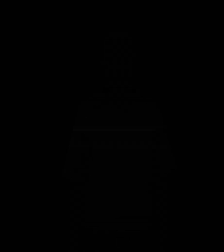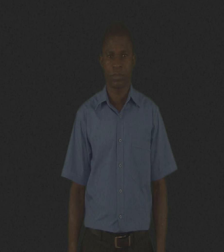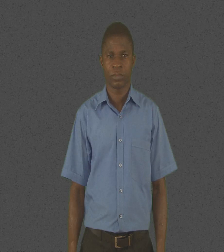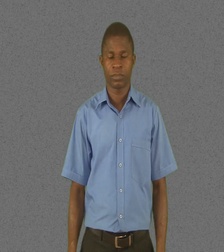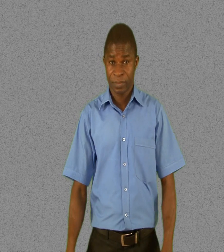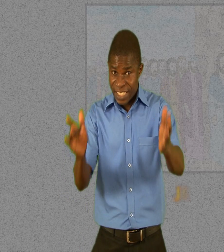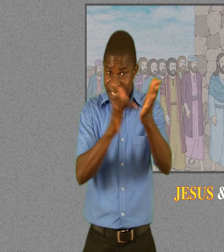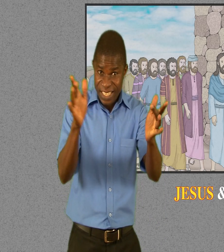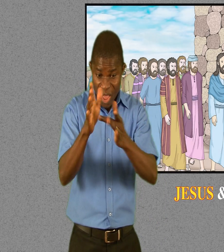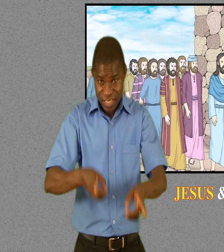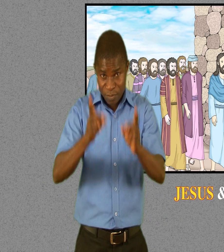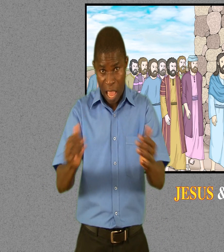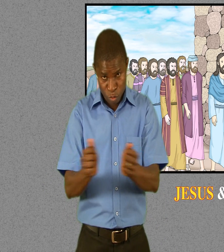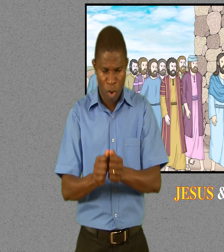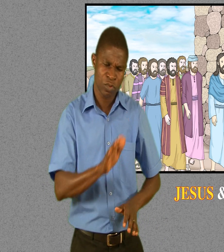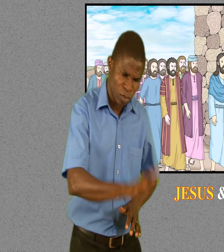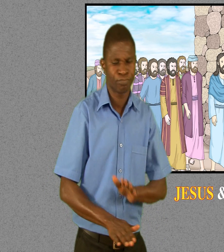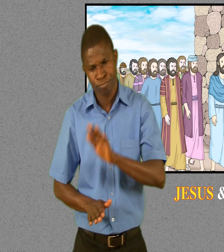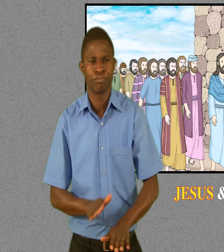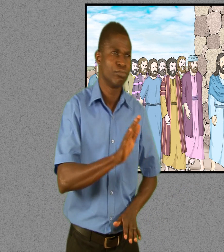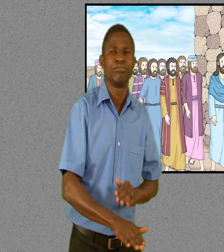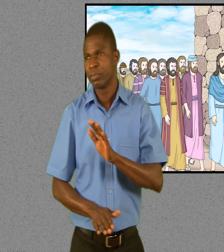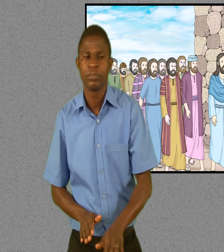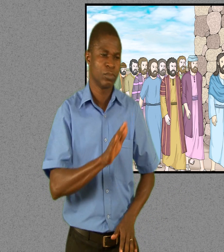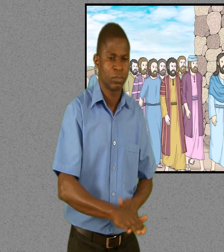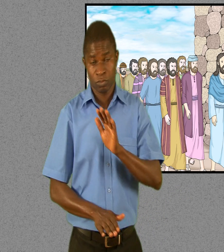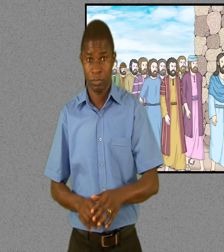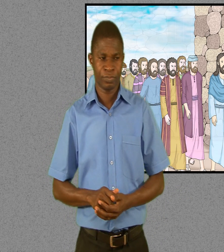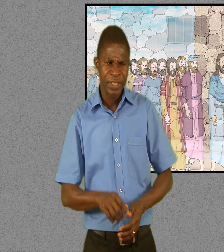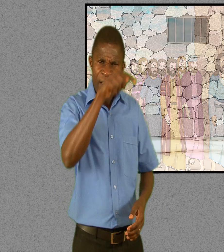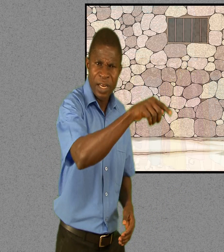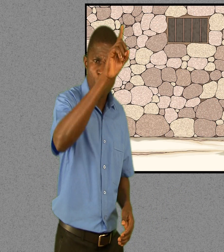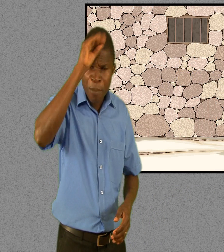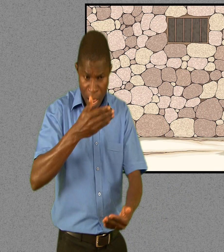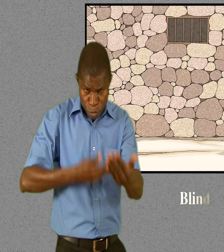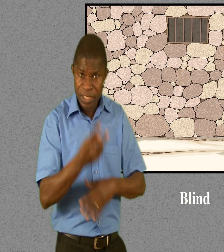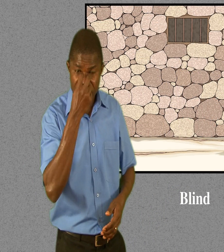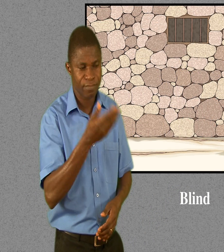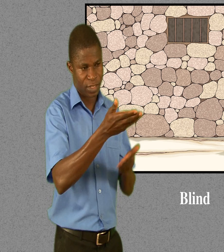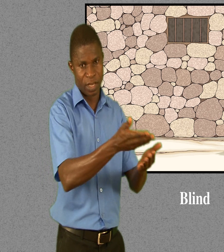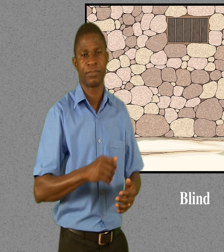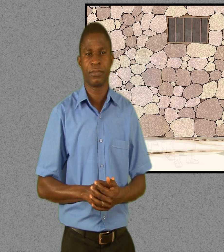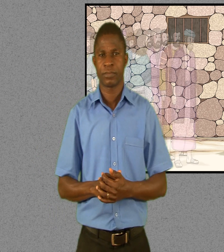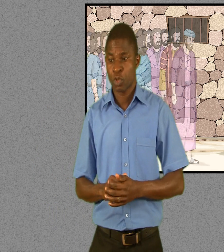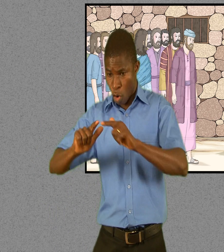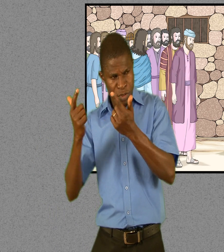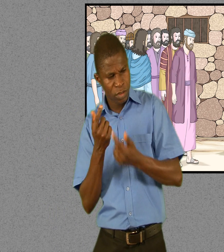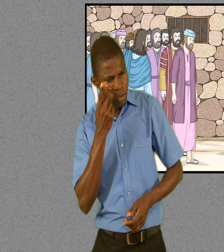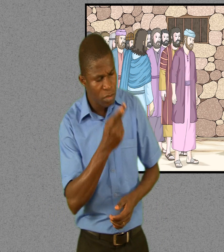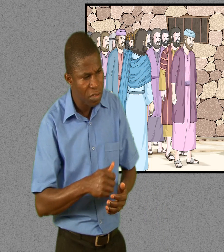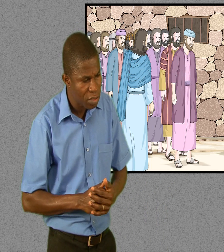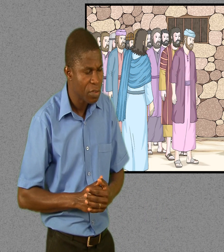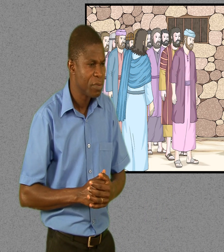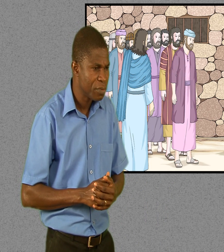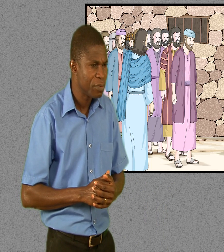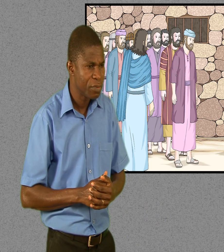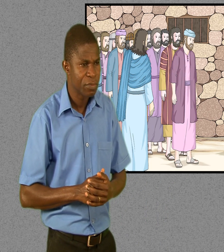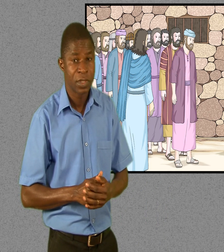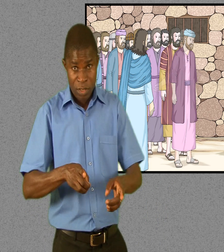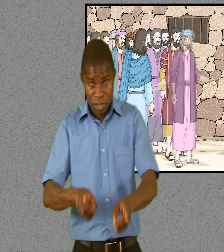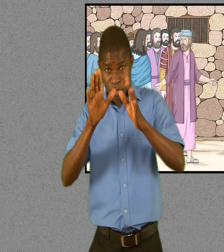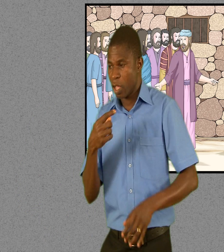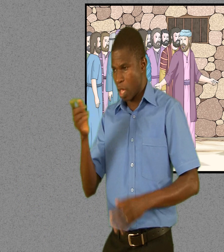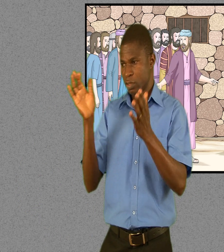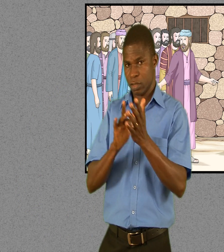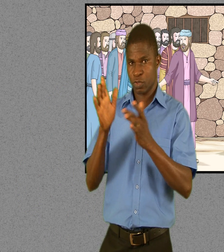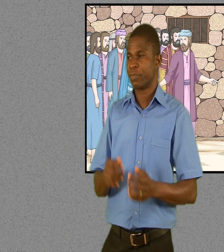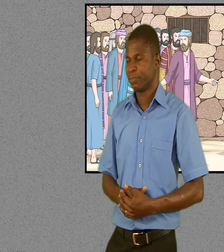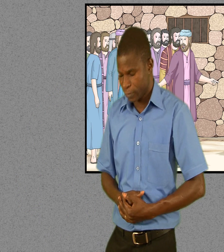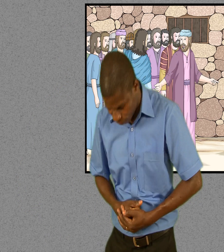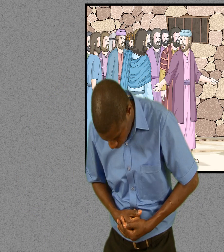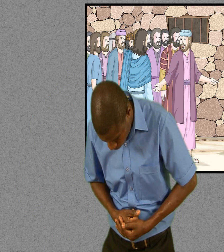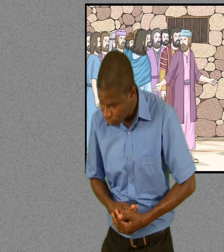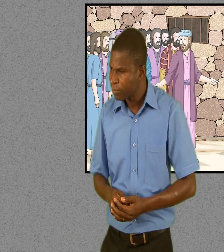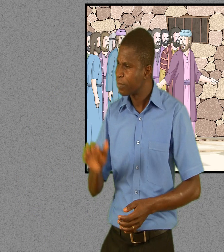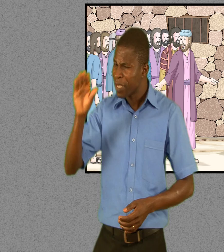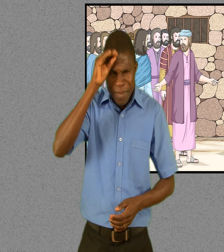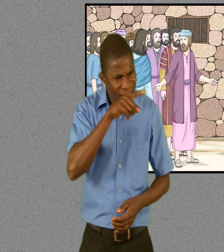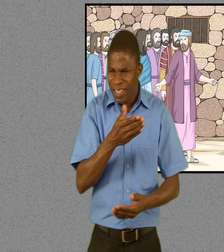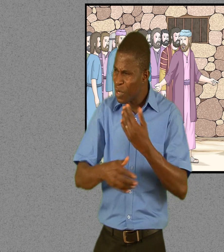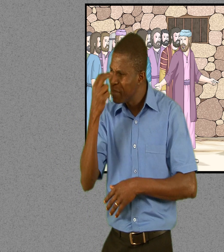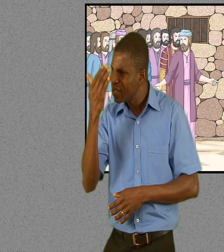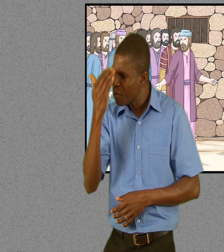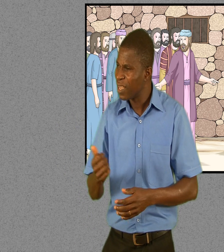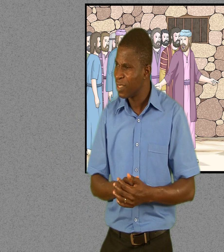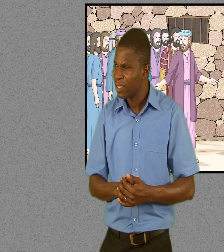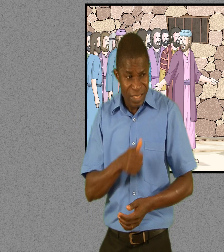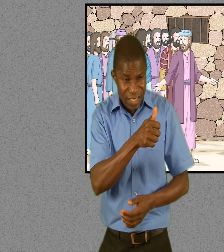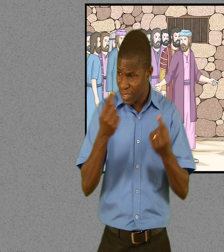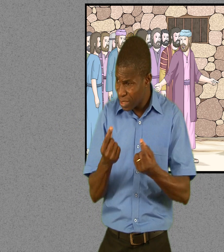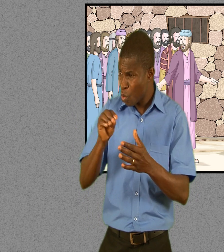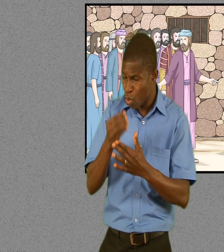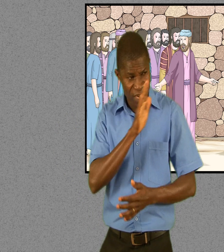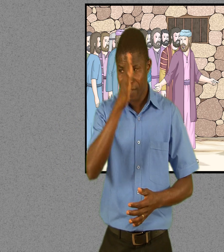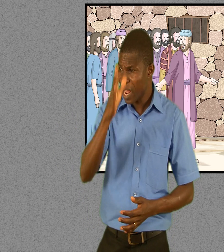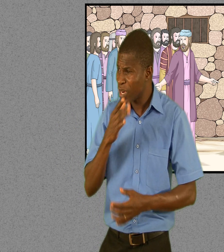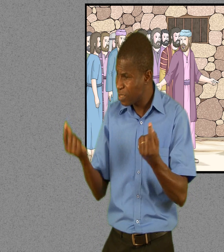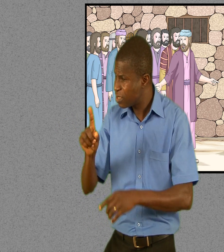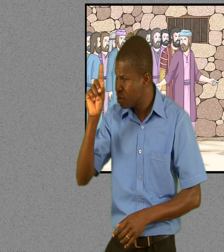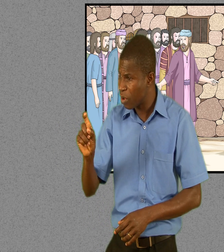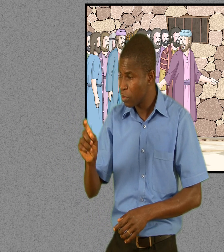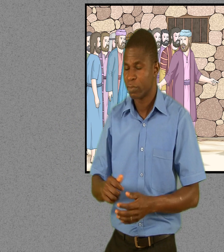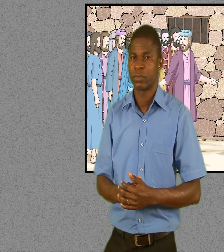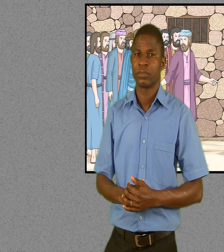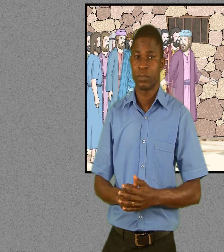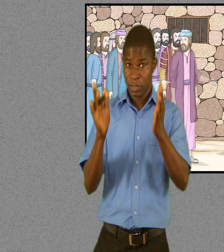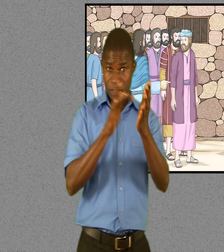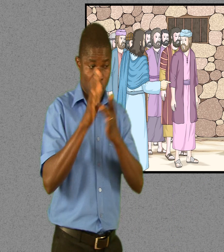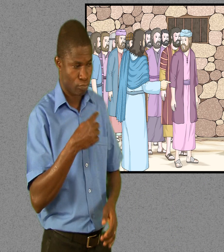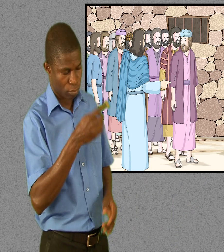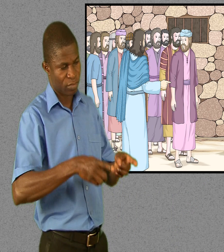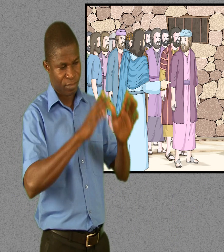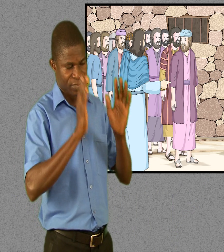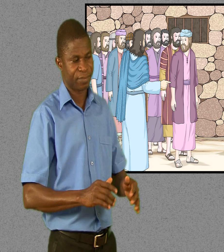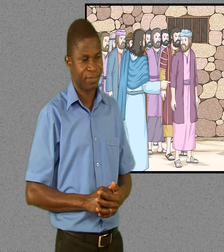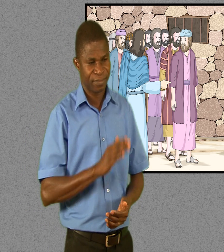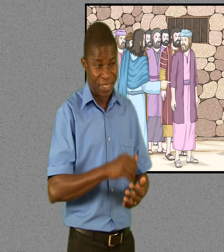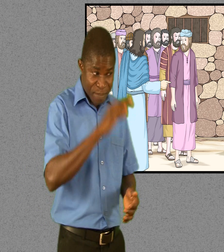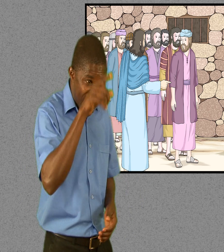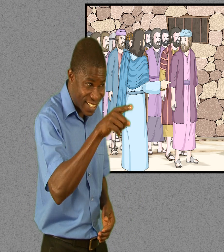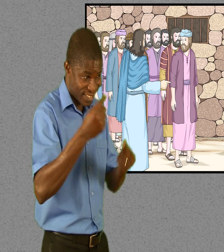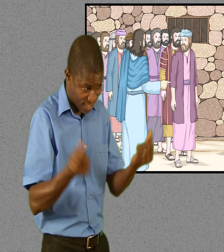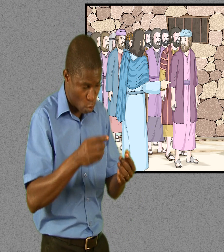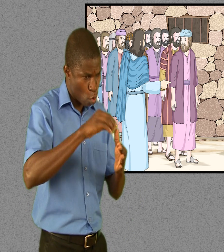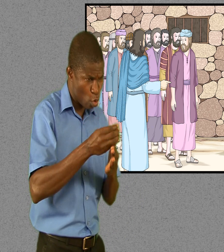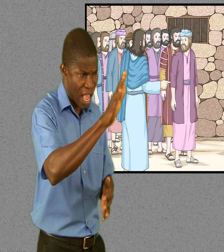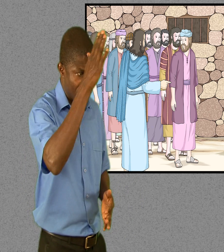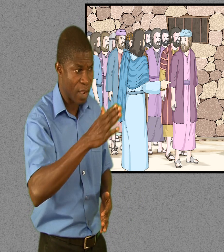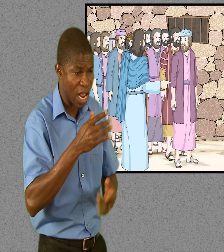Now as Jesus was passing by, He saw a man blind from birth, and His disciples asked Him, “Rabbi, who sinned, this man or his parents, that he was born blind?”